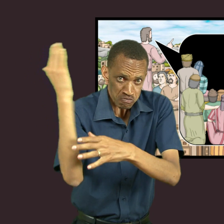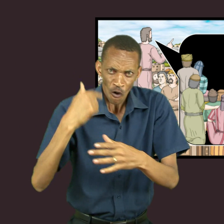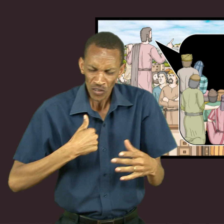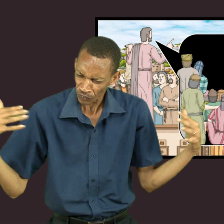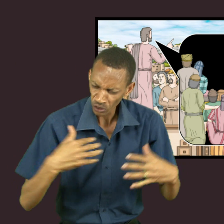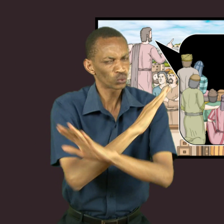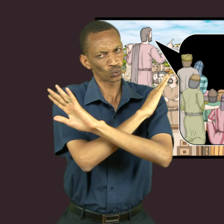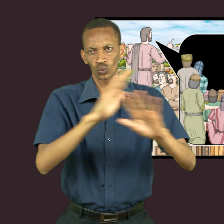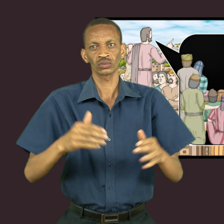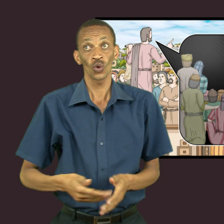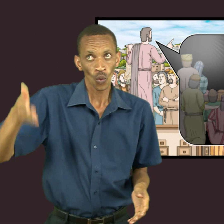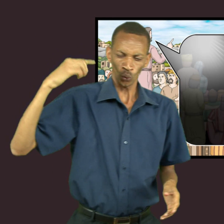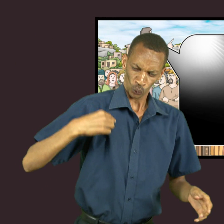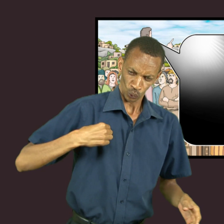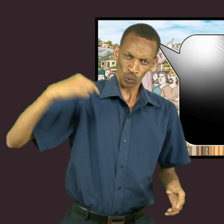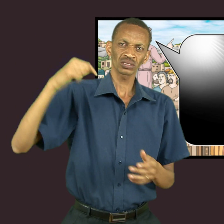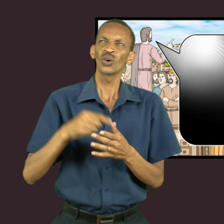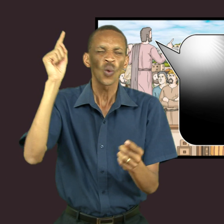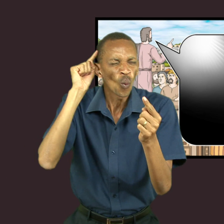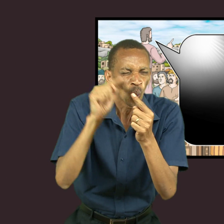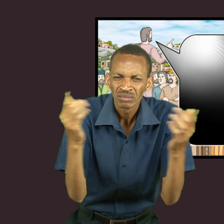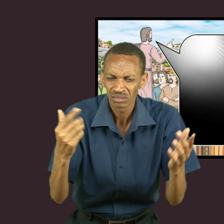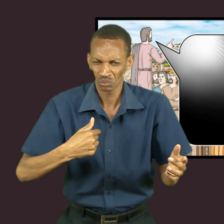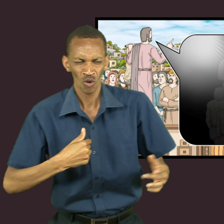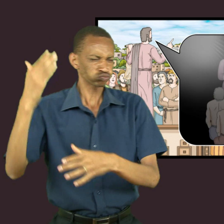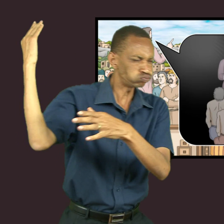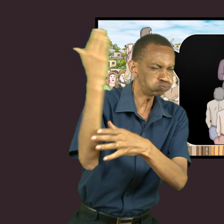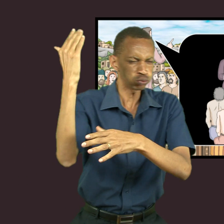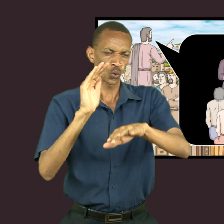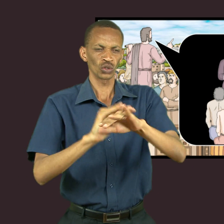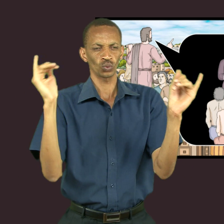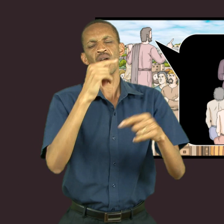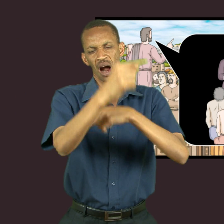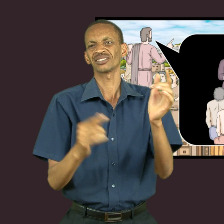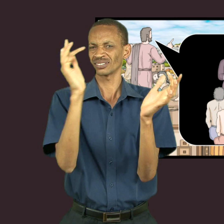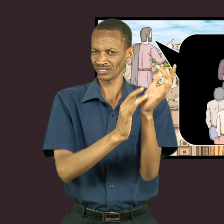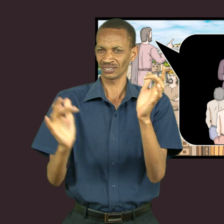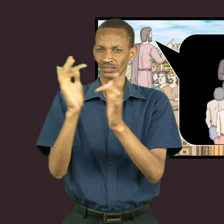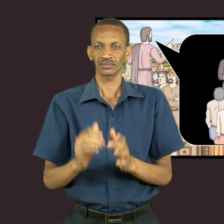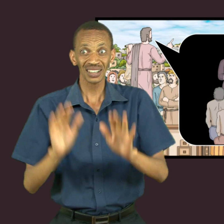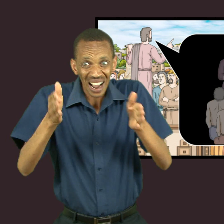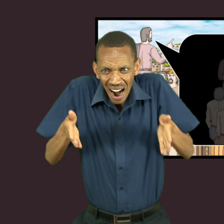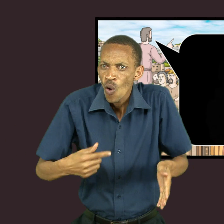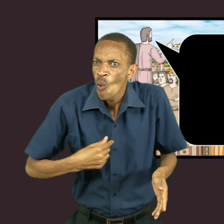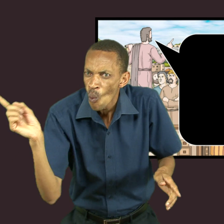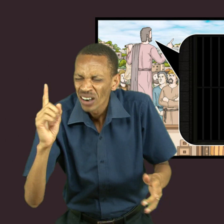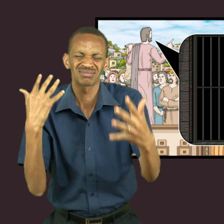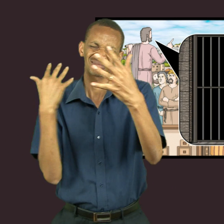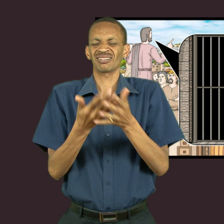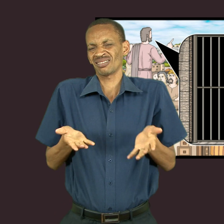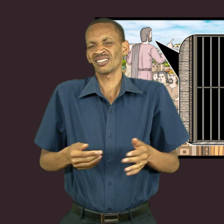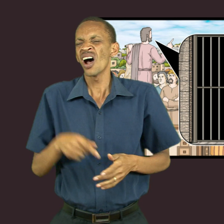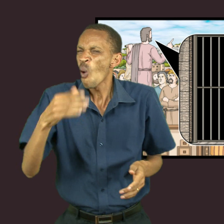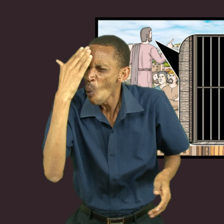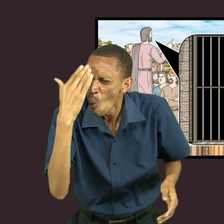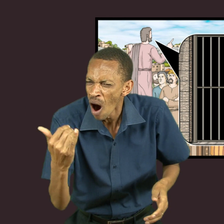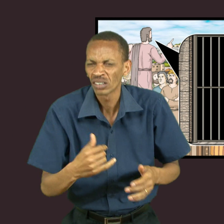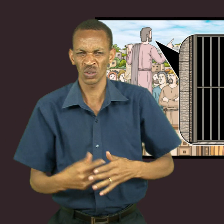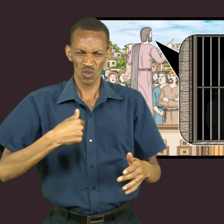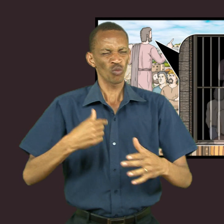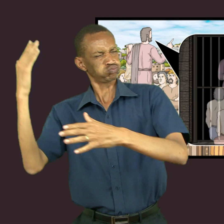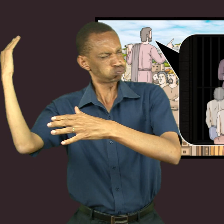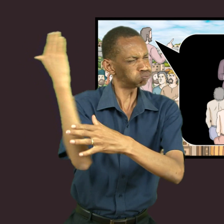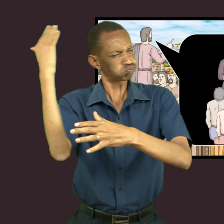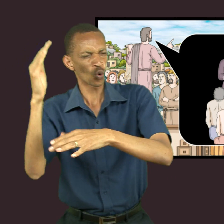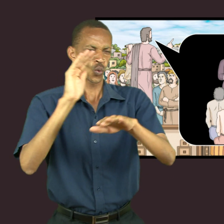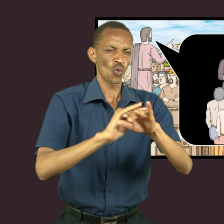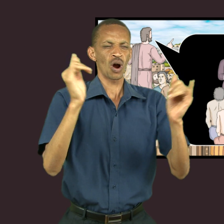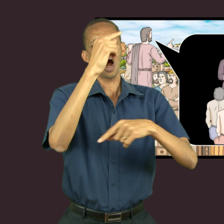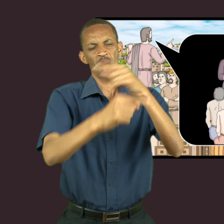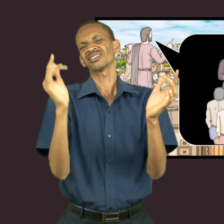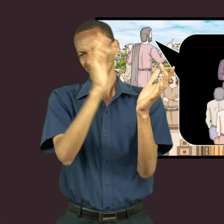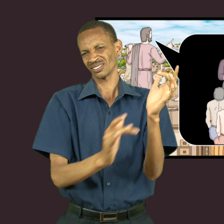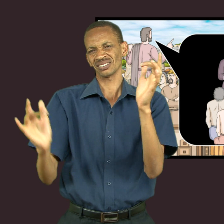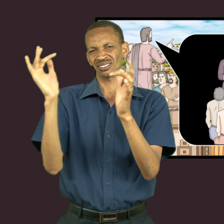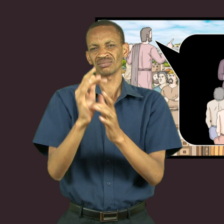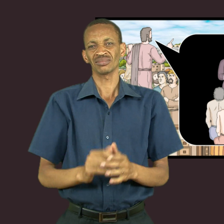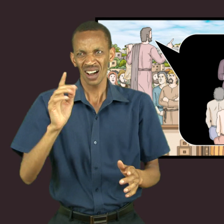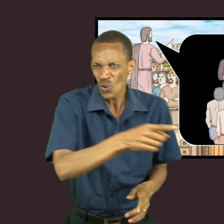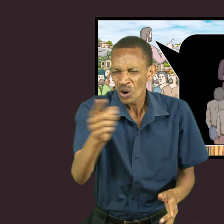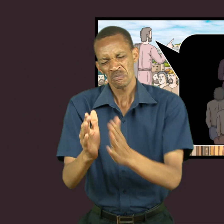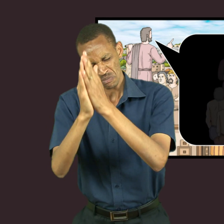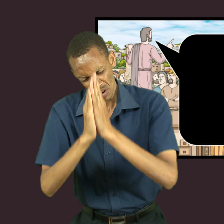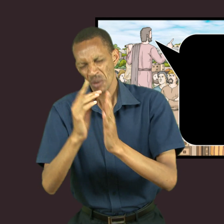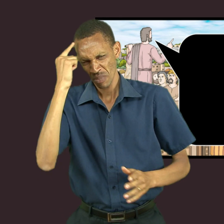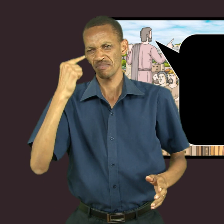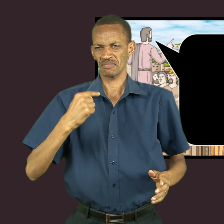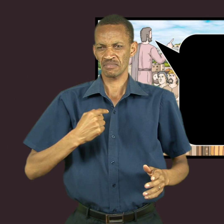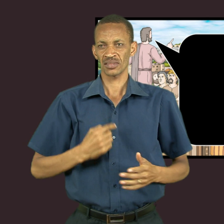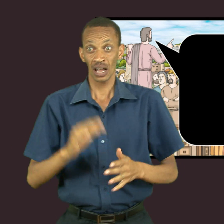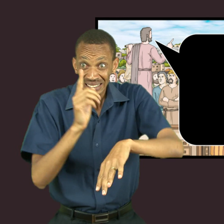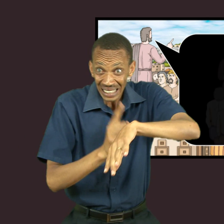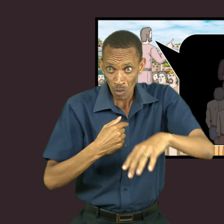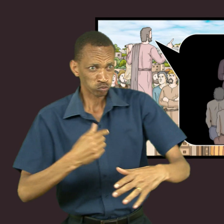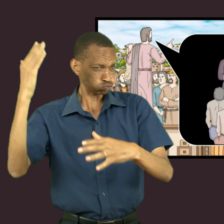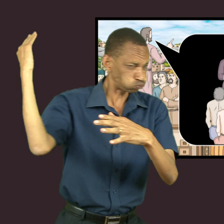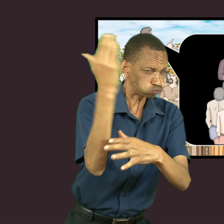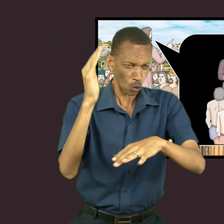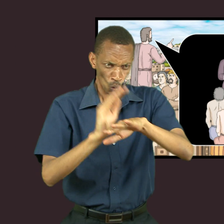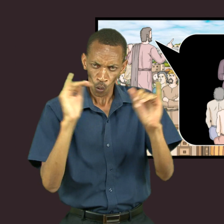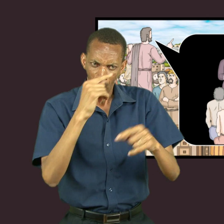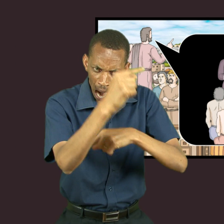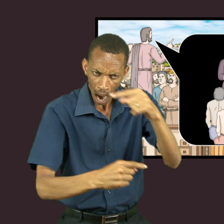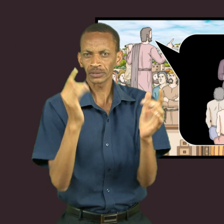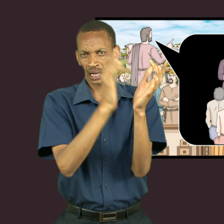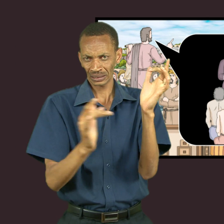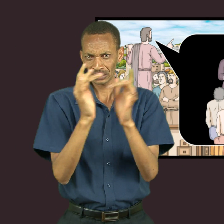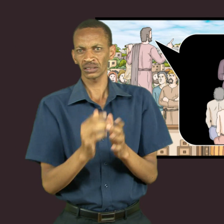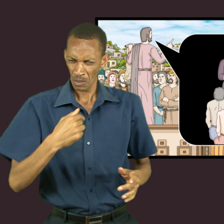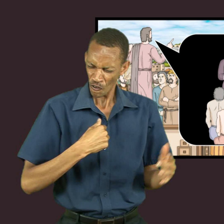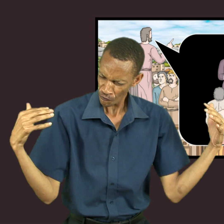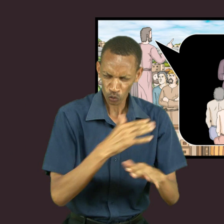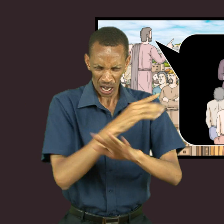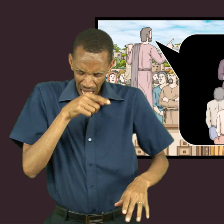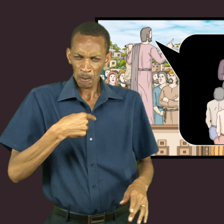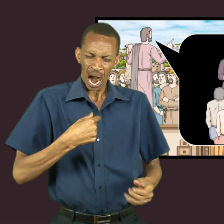Pray also for me, that whenever I open my mouth, words may be given me so that I will boldly make known the mystery of the gospel, for which I am an ambassador in chains.